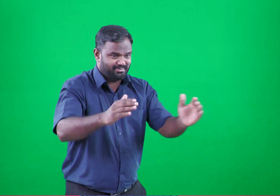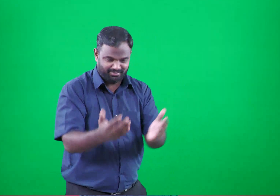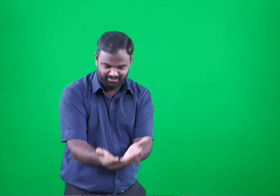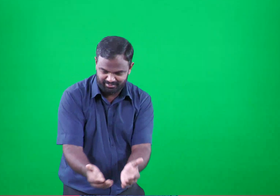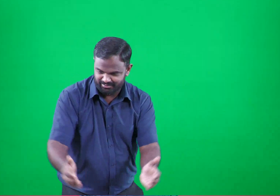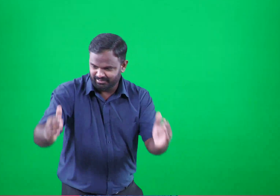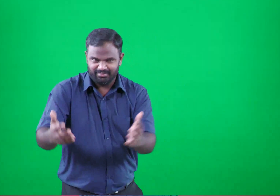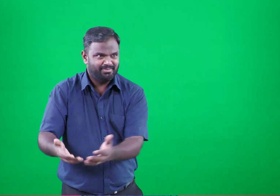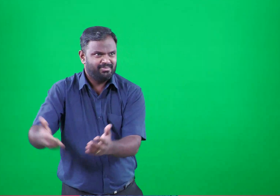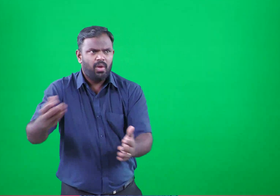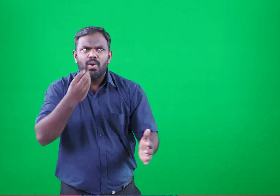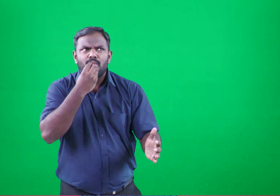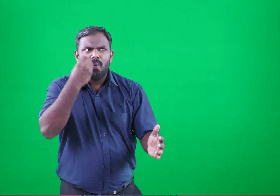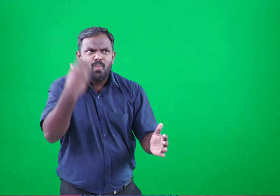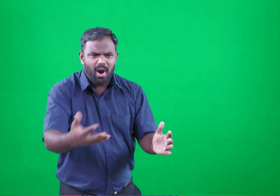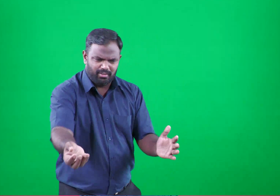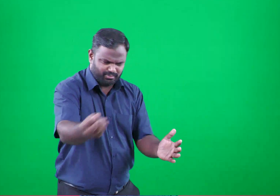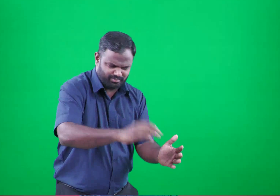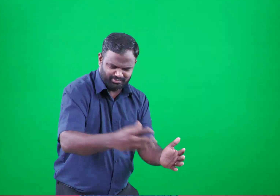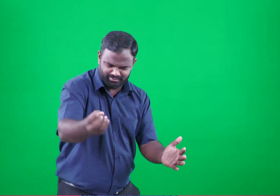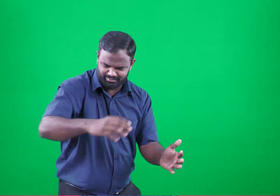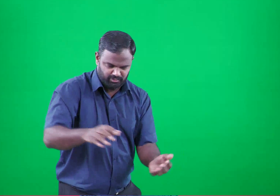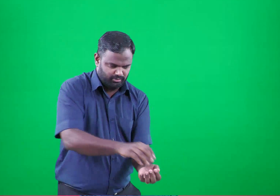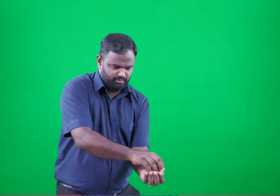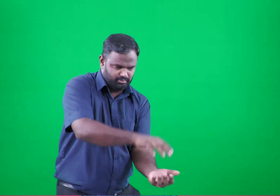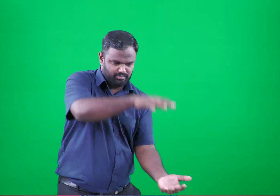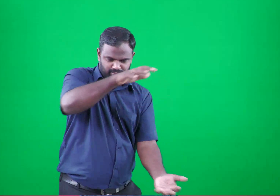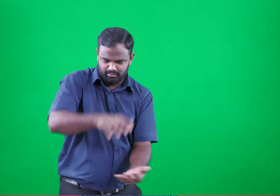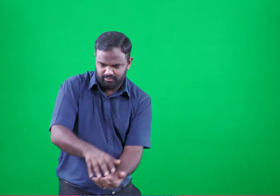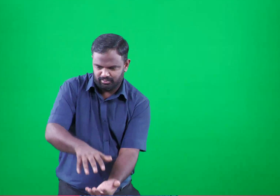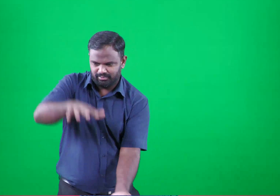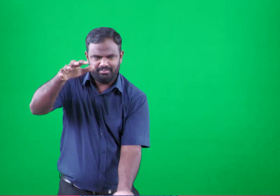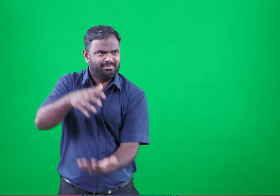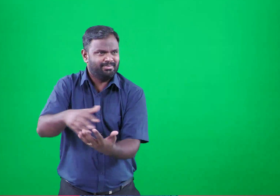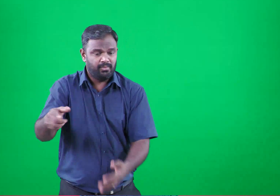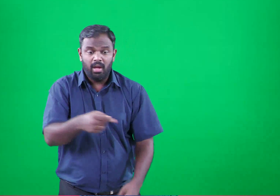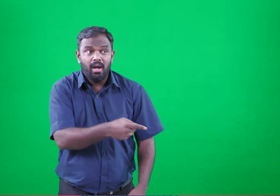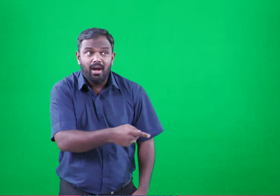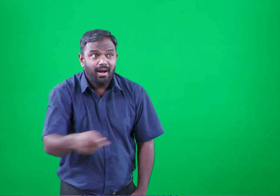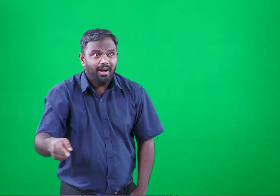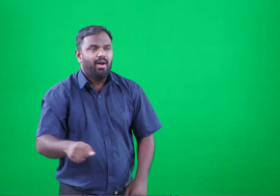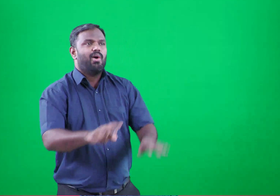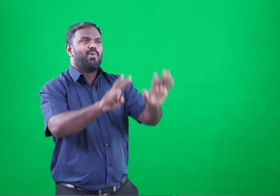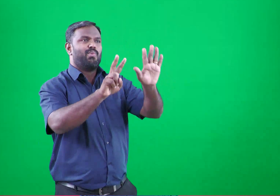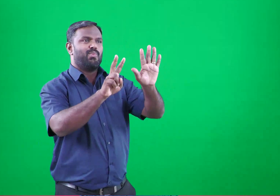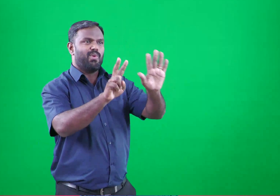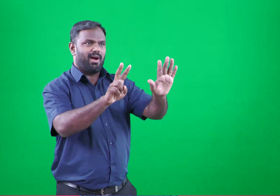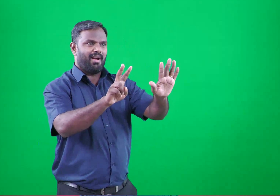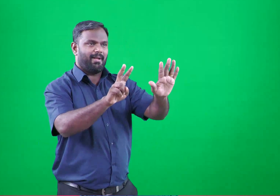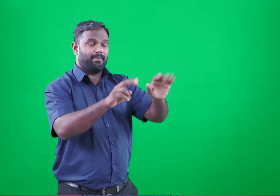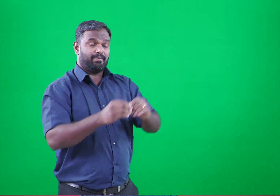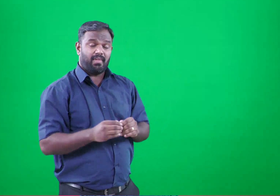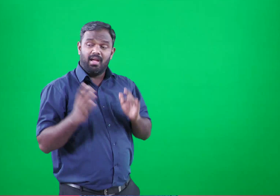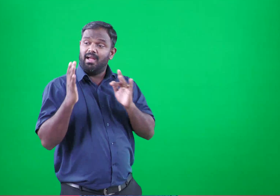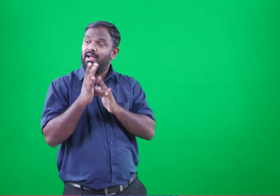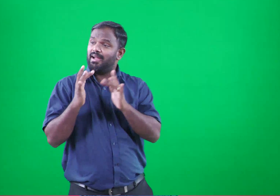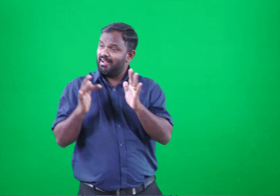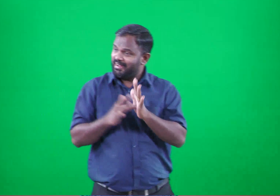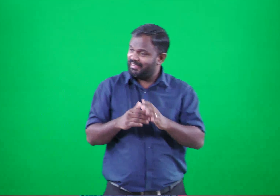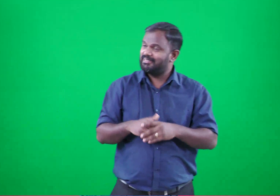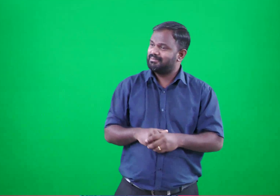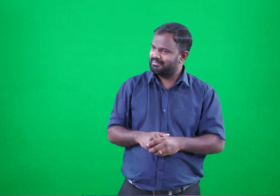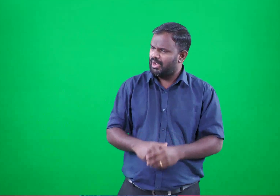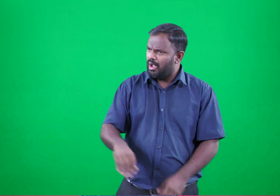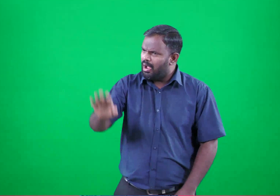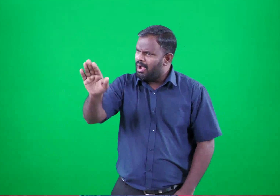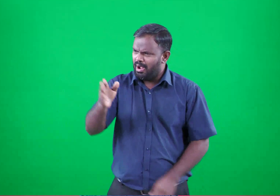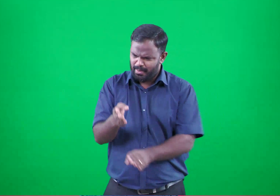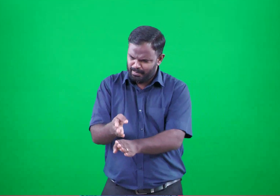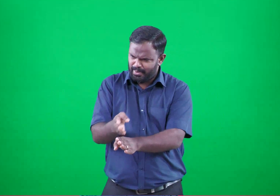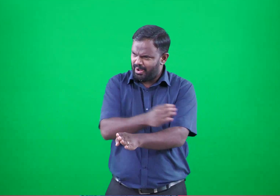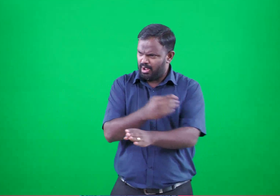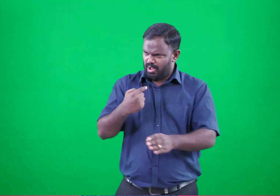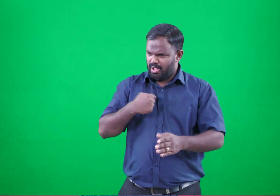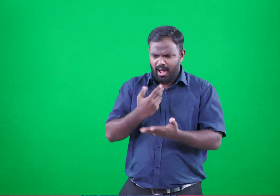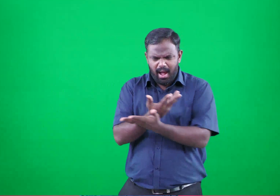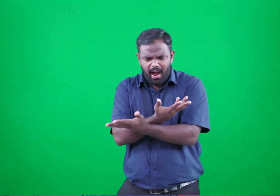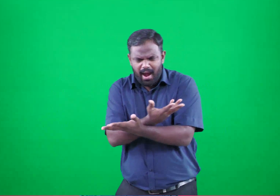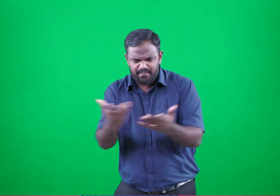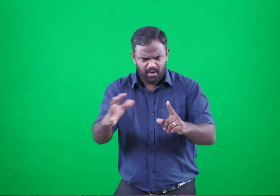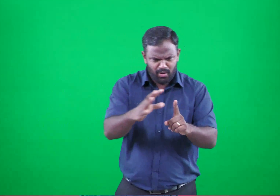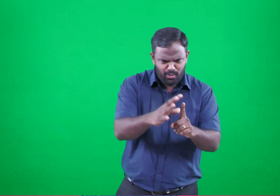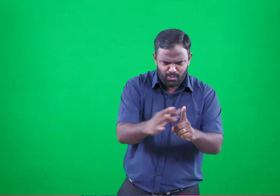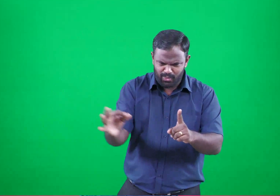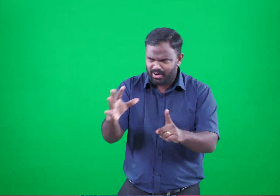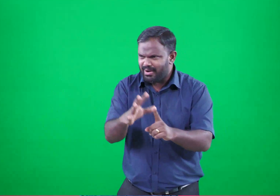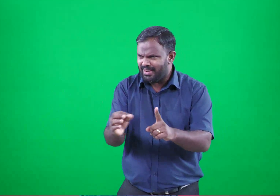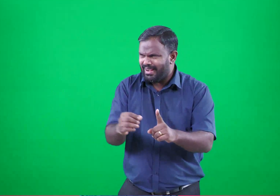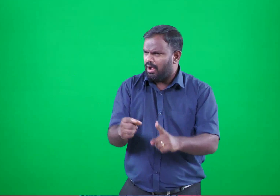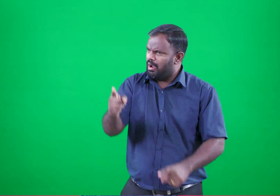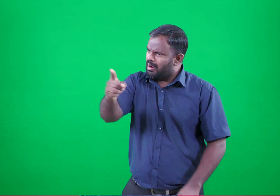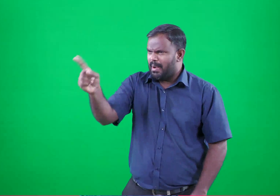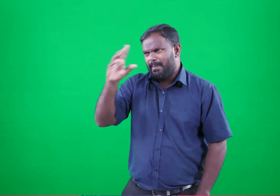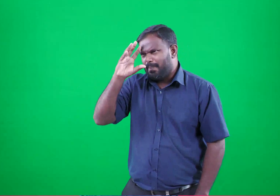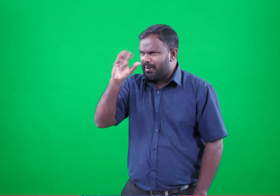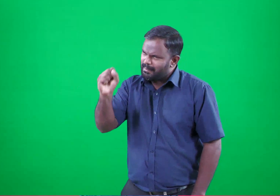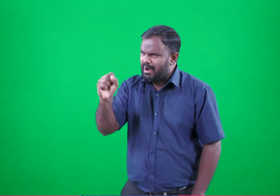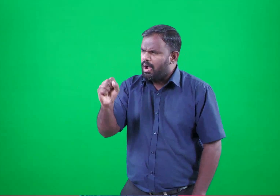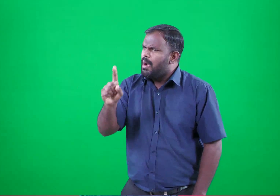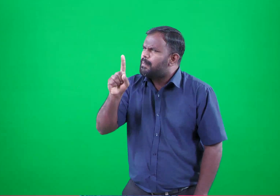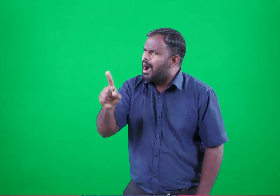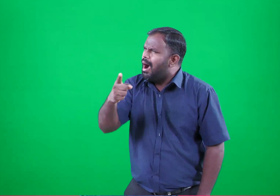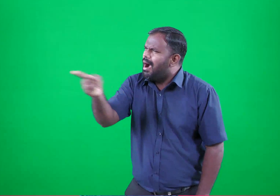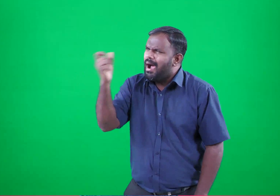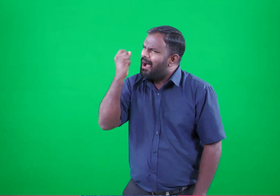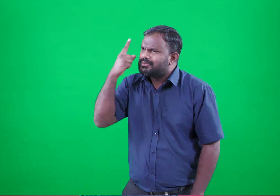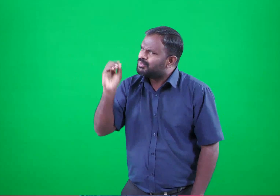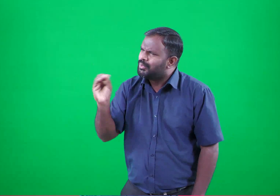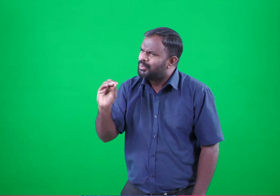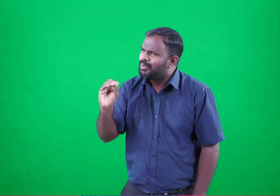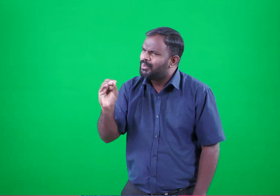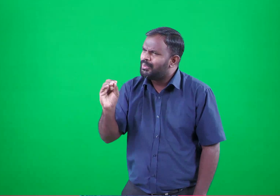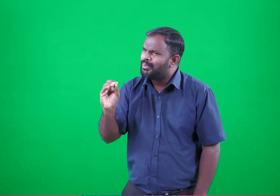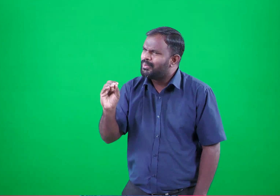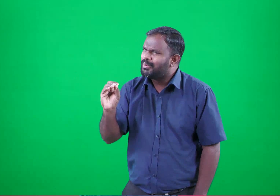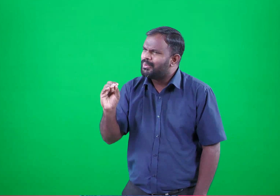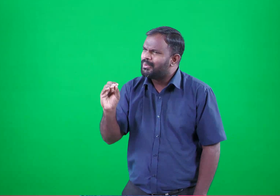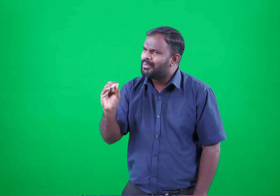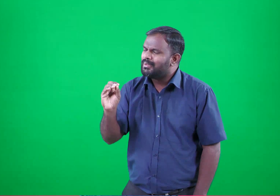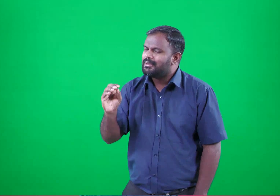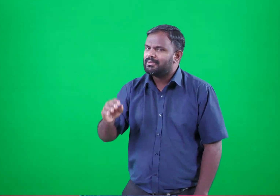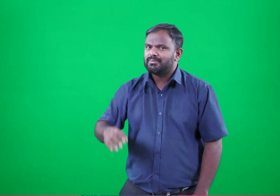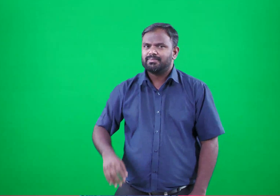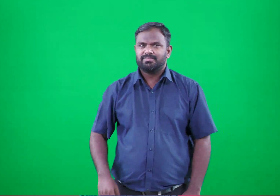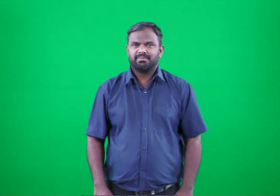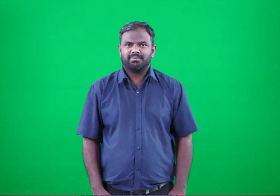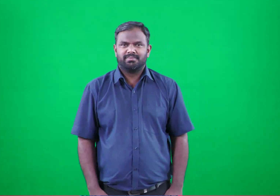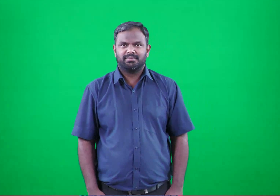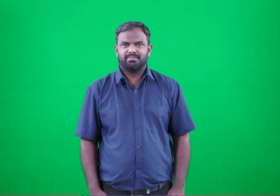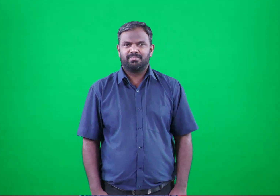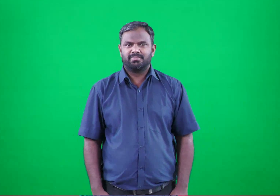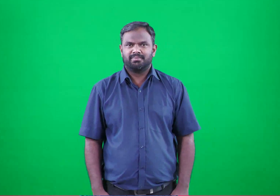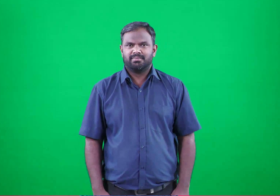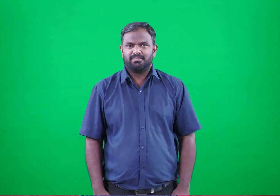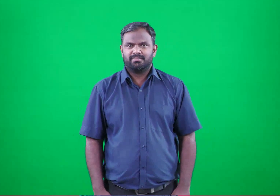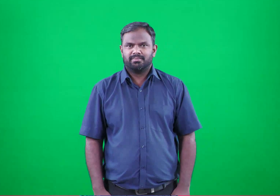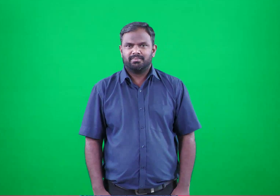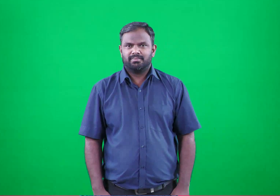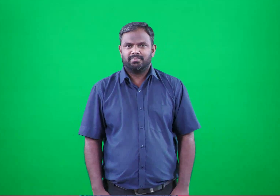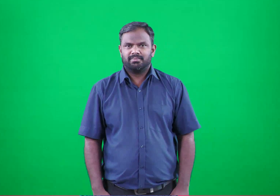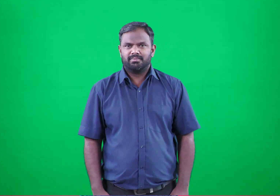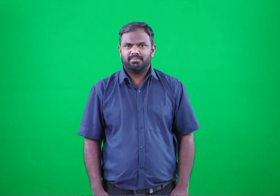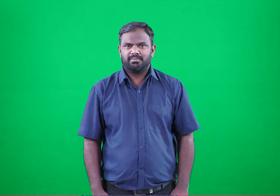"Seven," they said. Then He asked them, "Do you still not understand?"